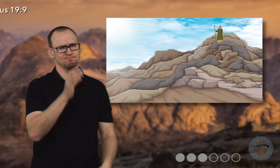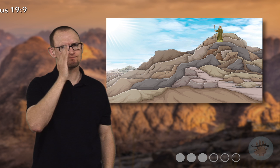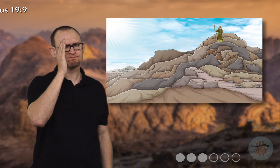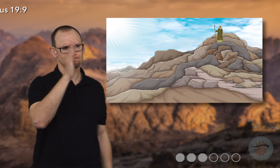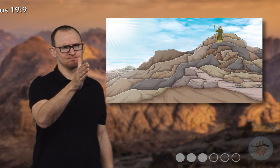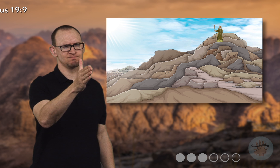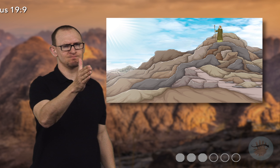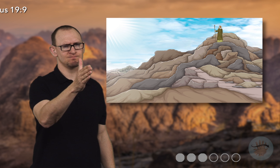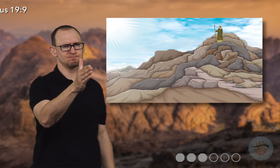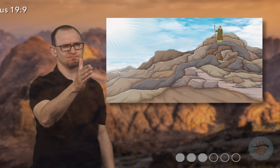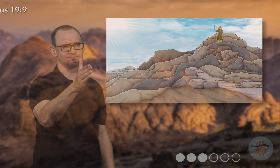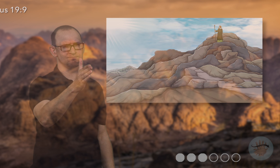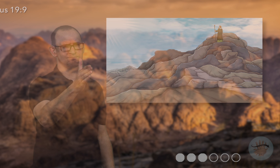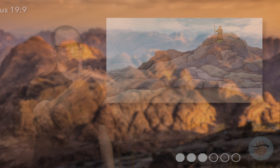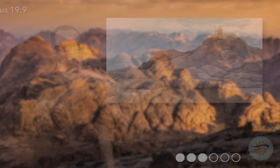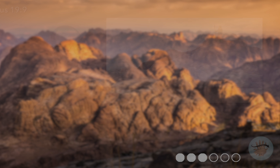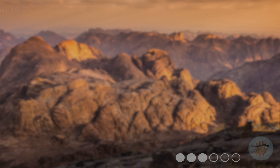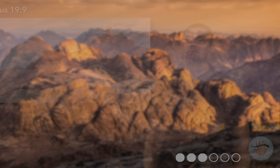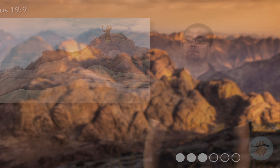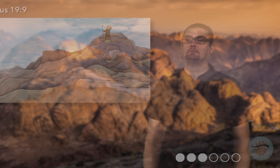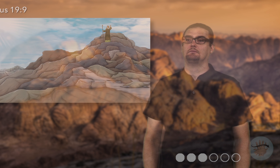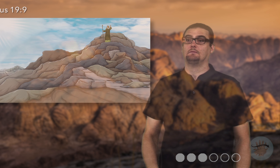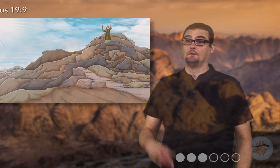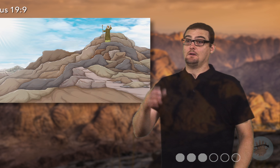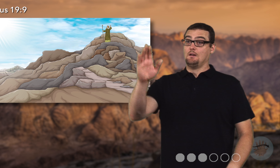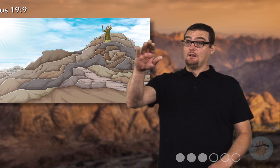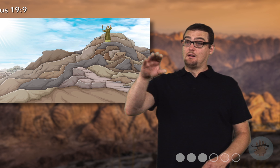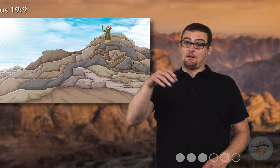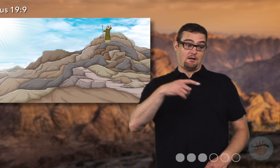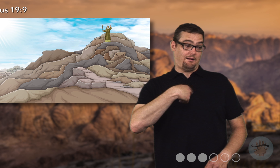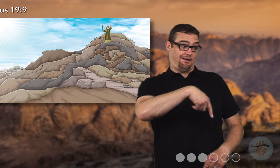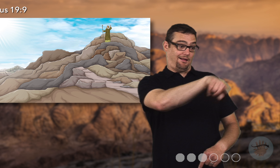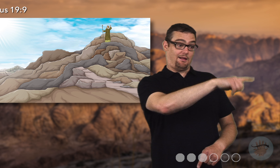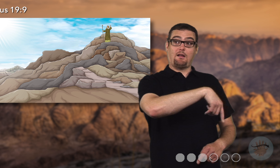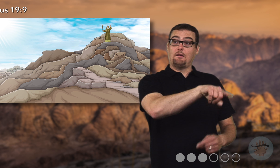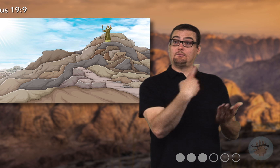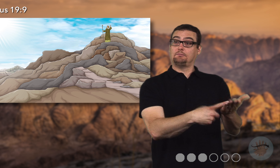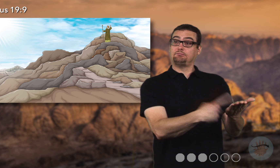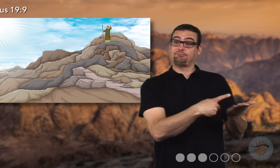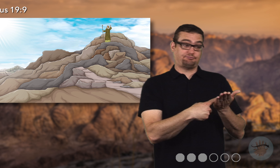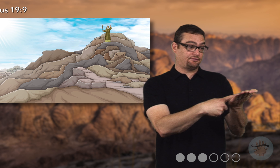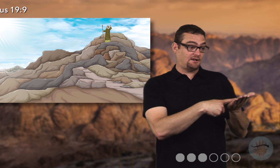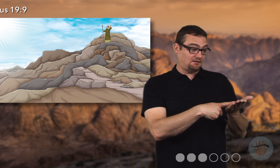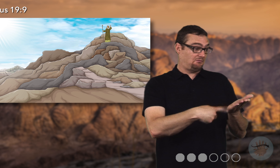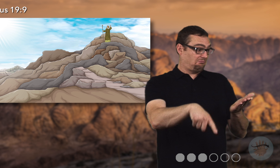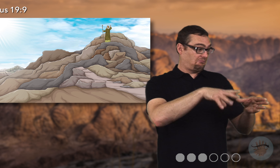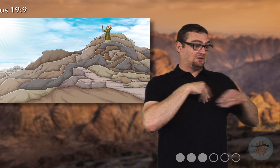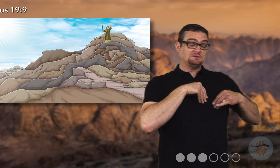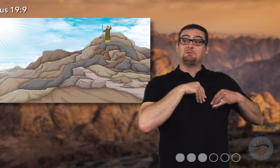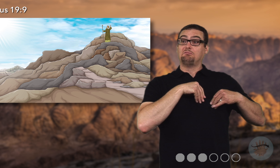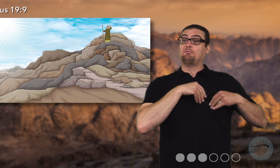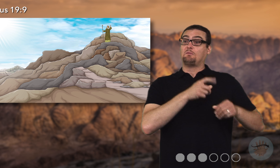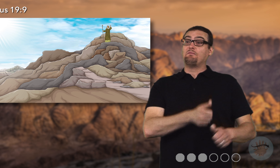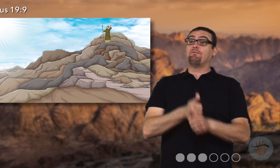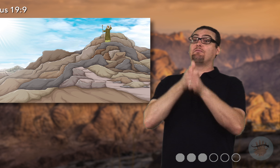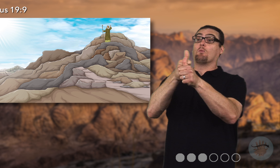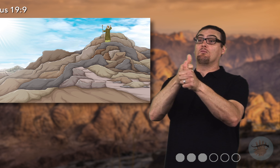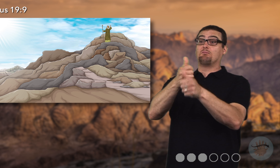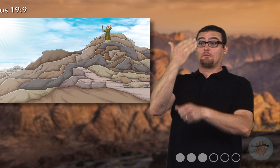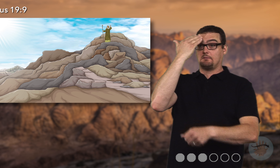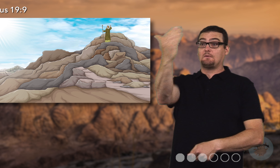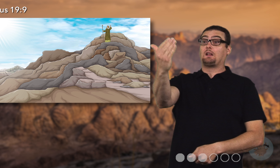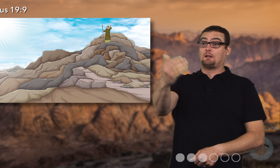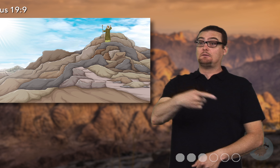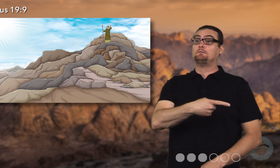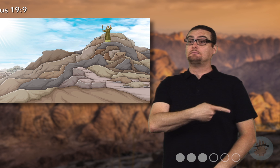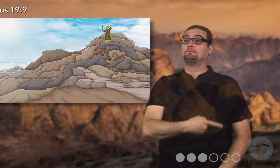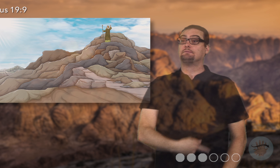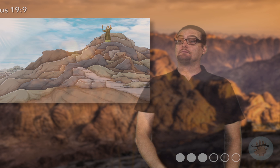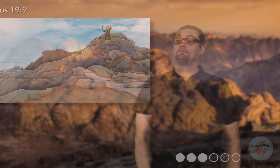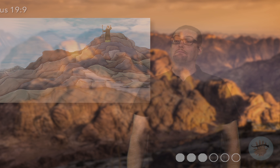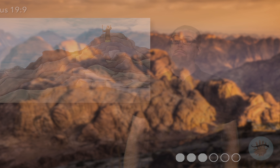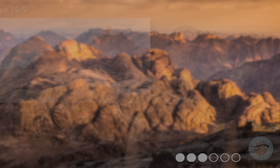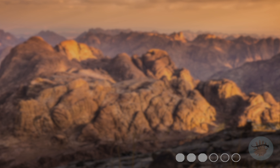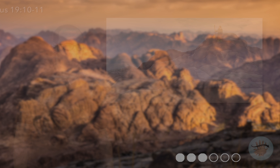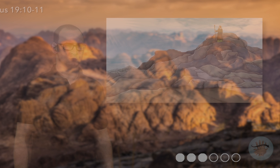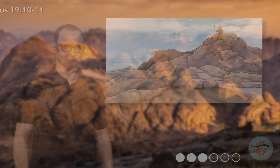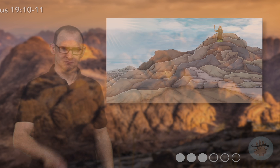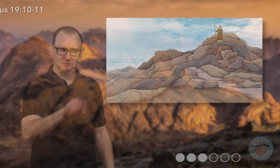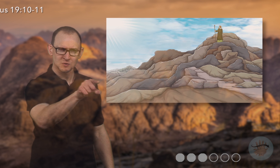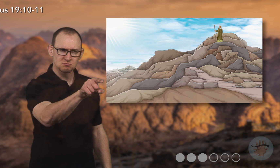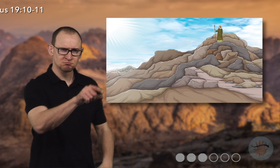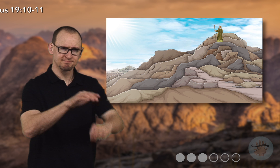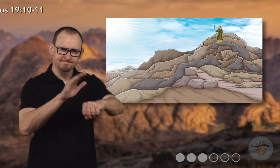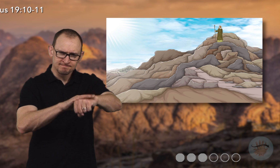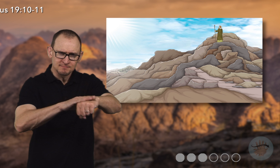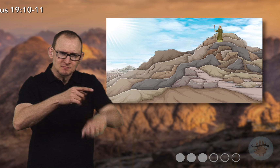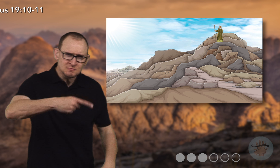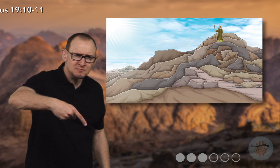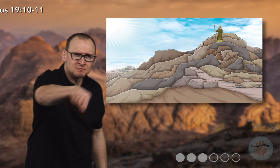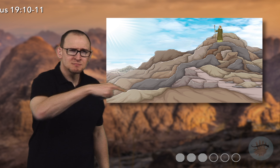And Moses relayed to the LORD what the people had said.